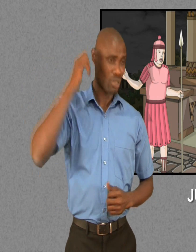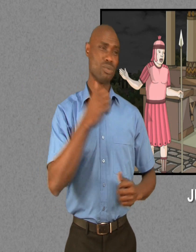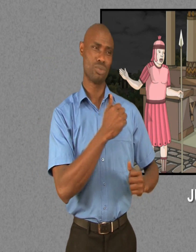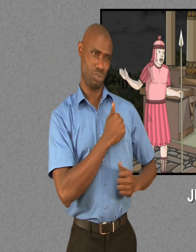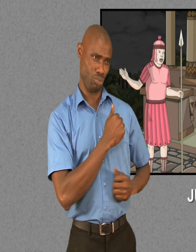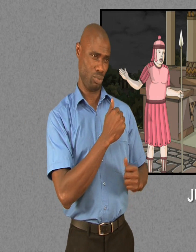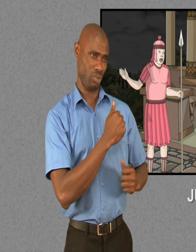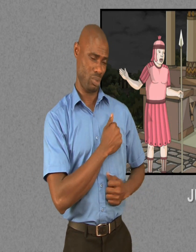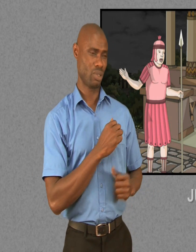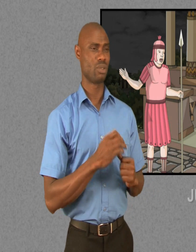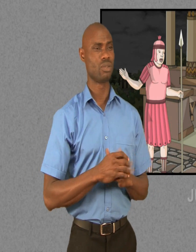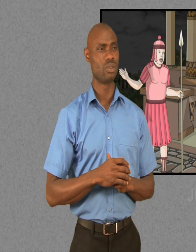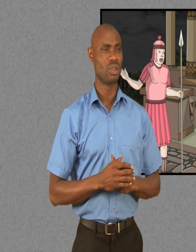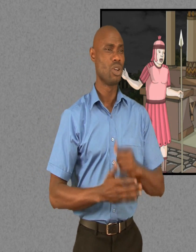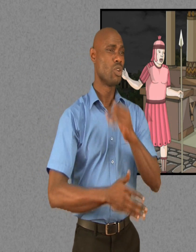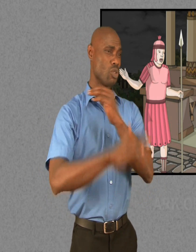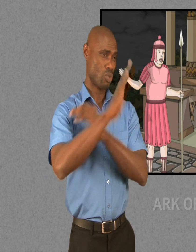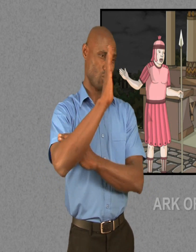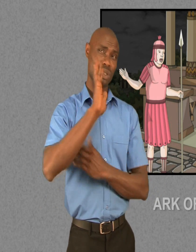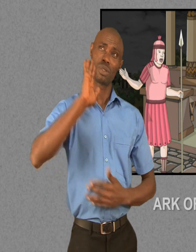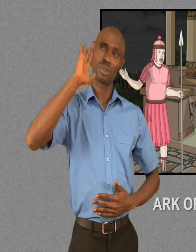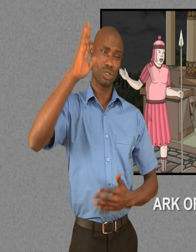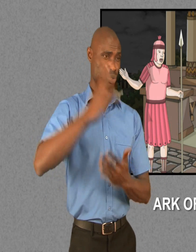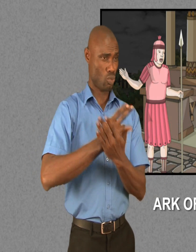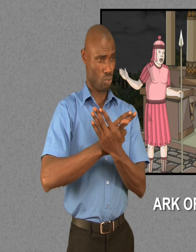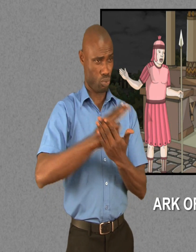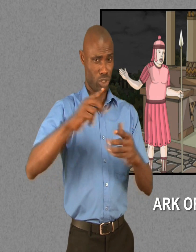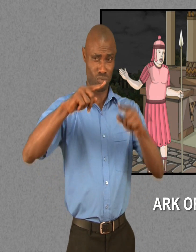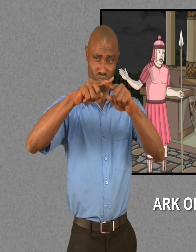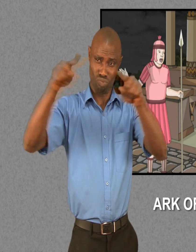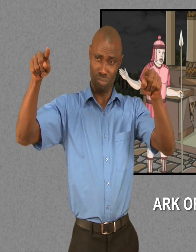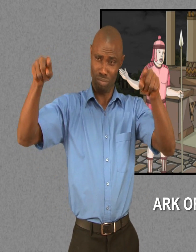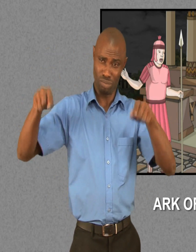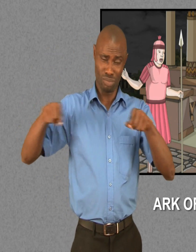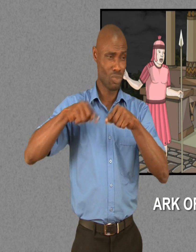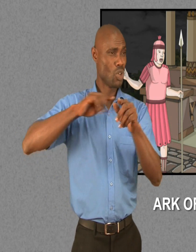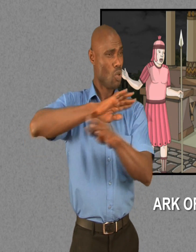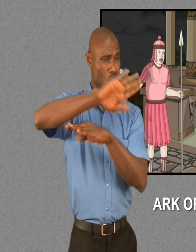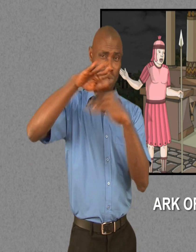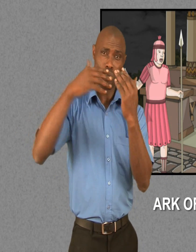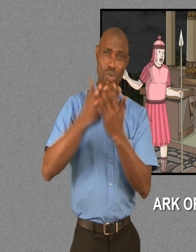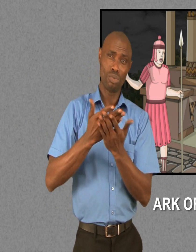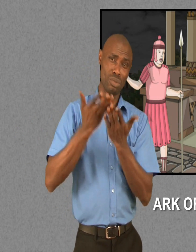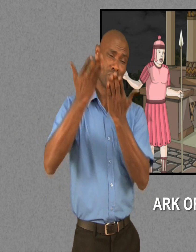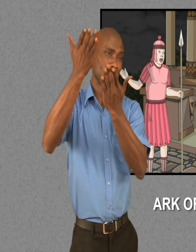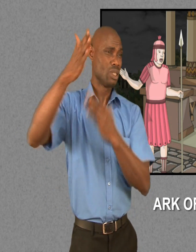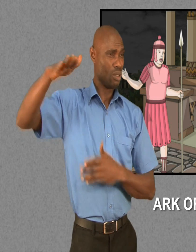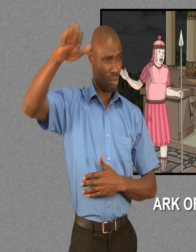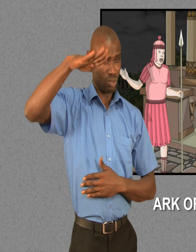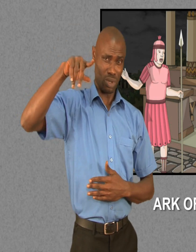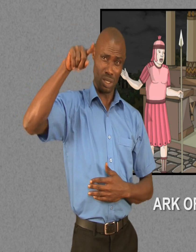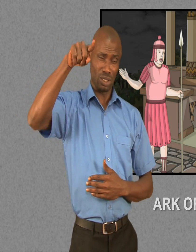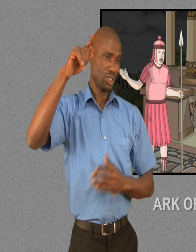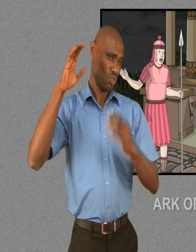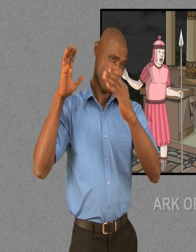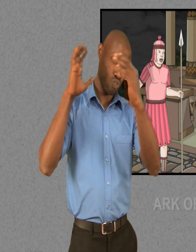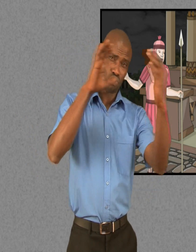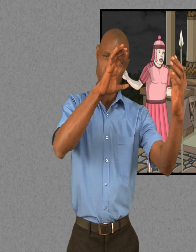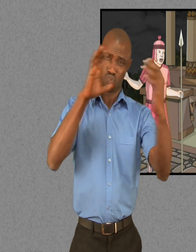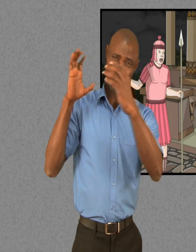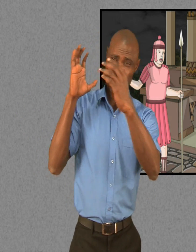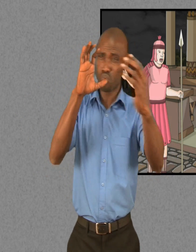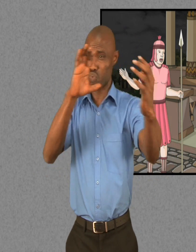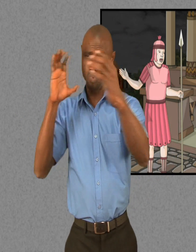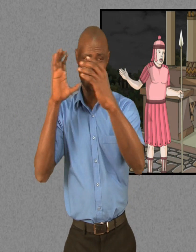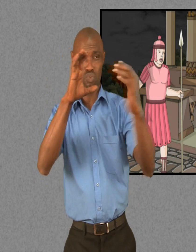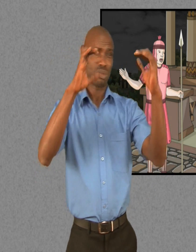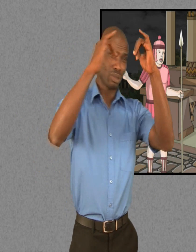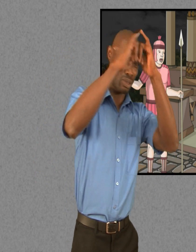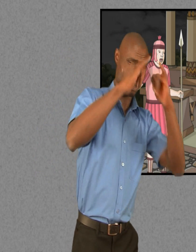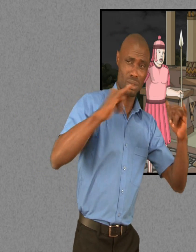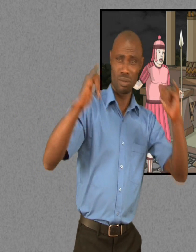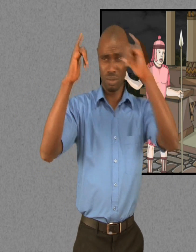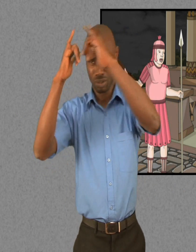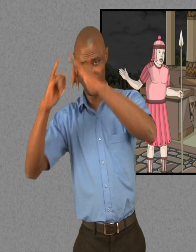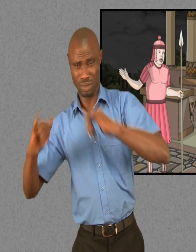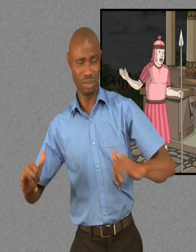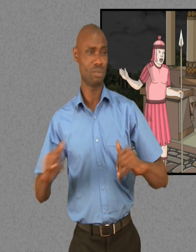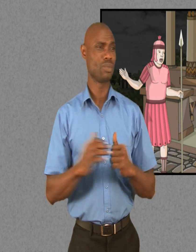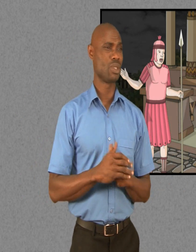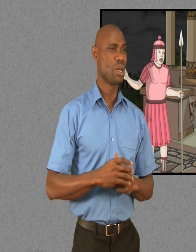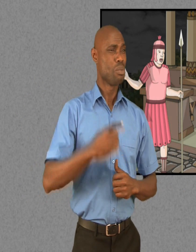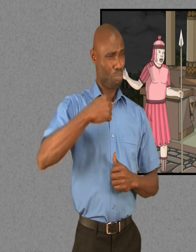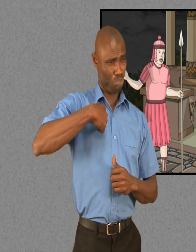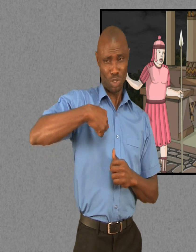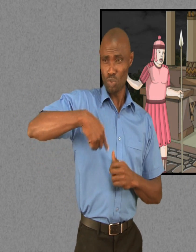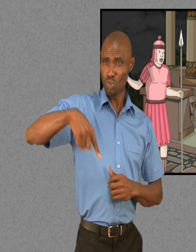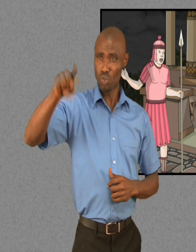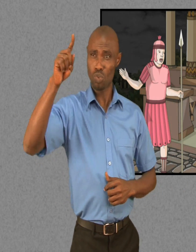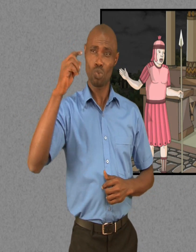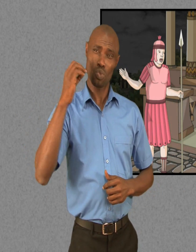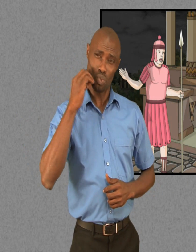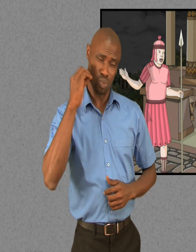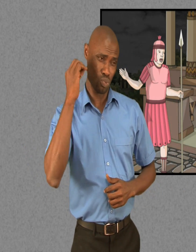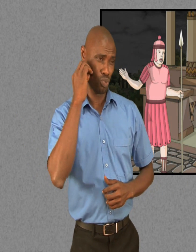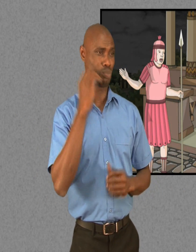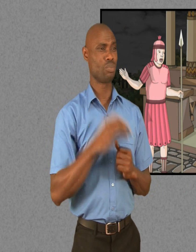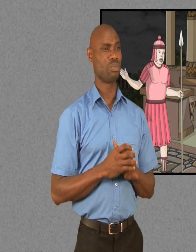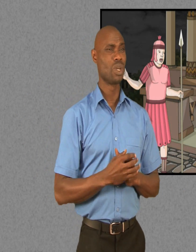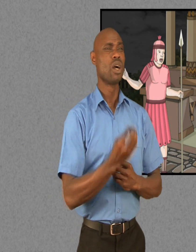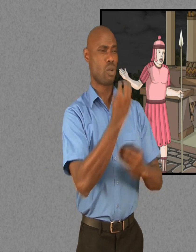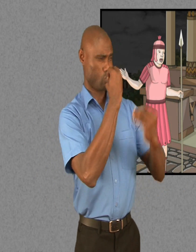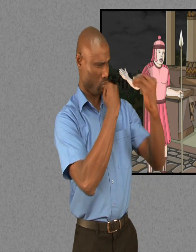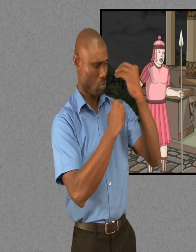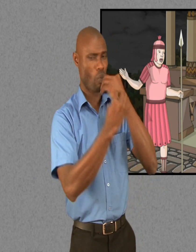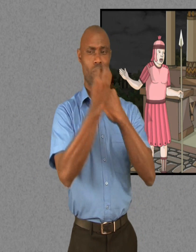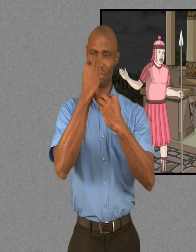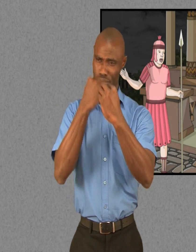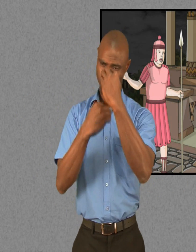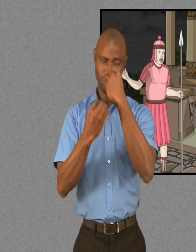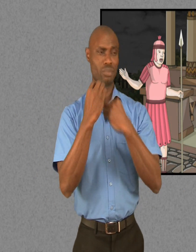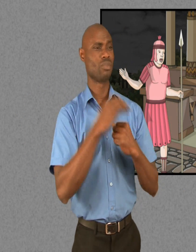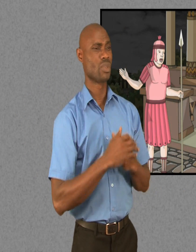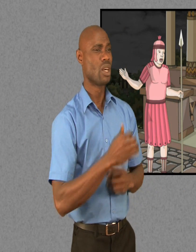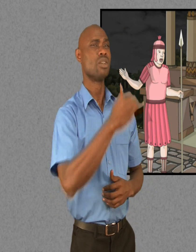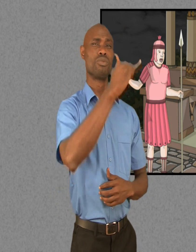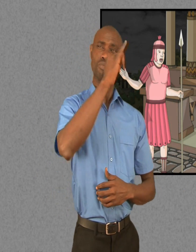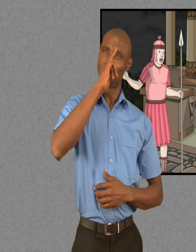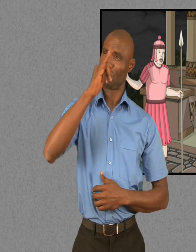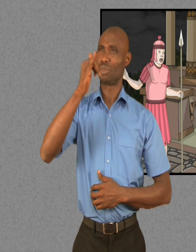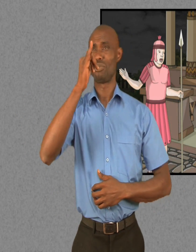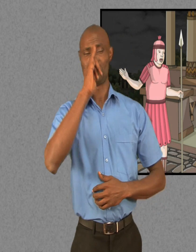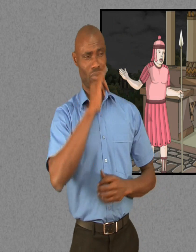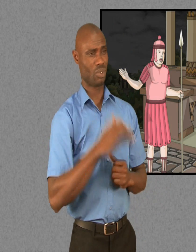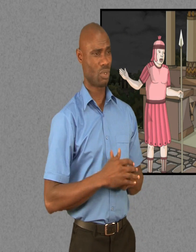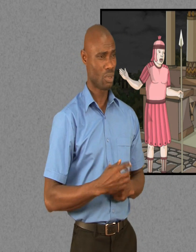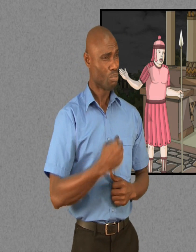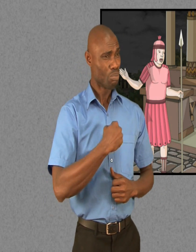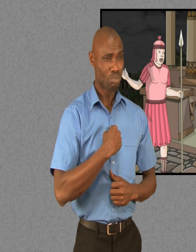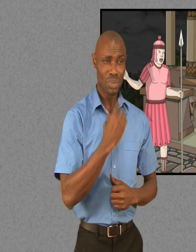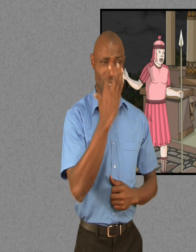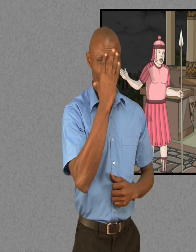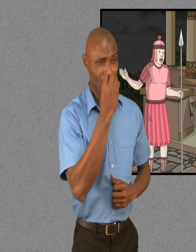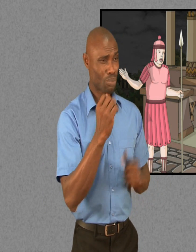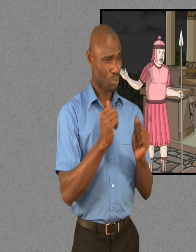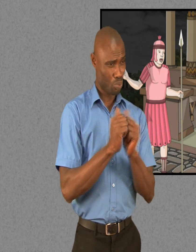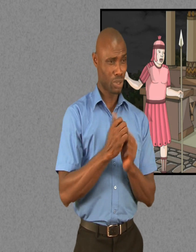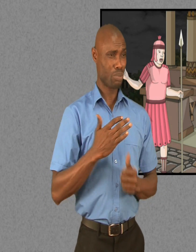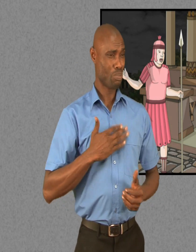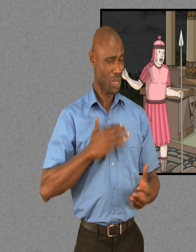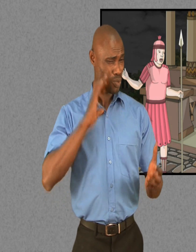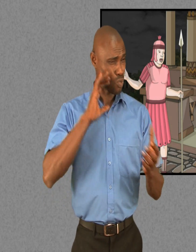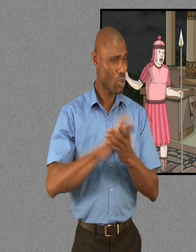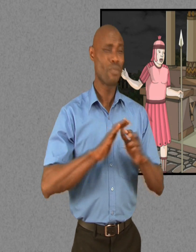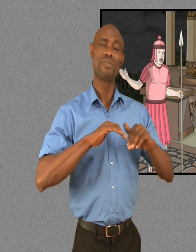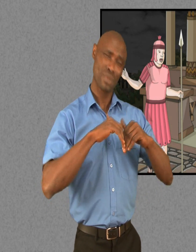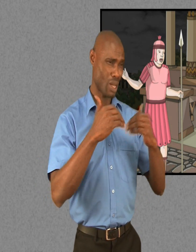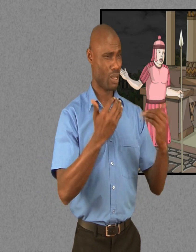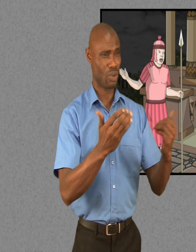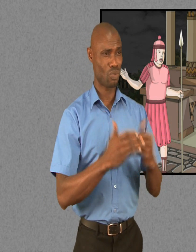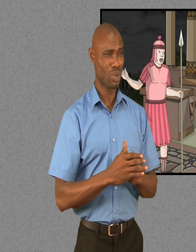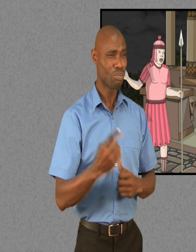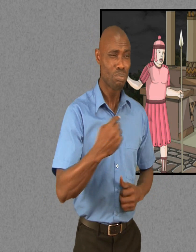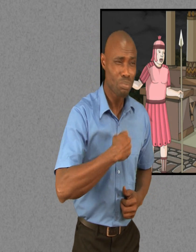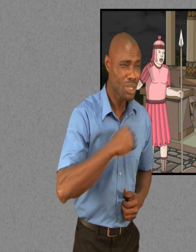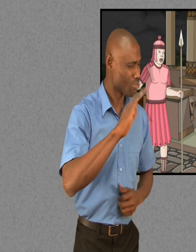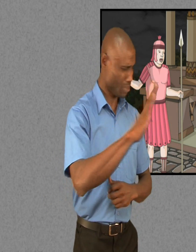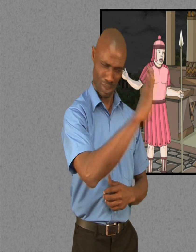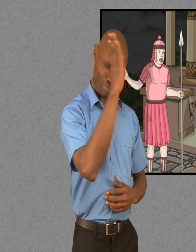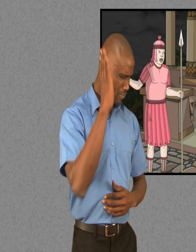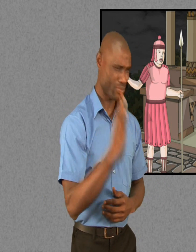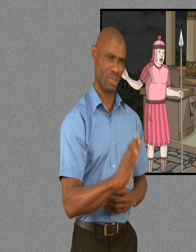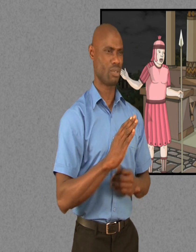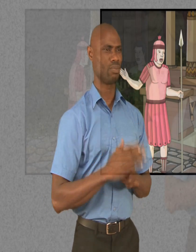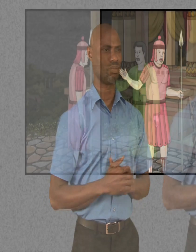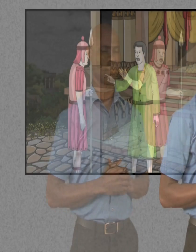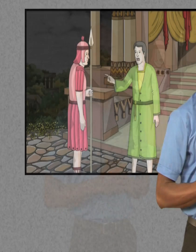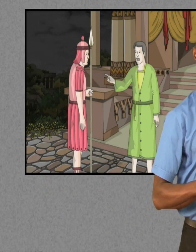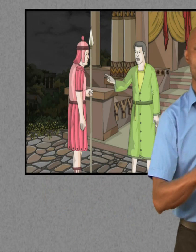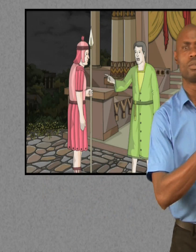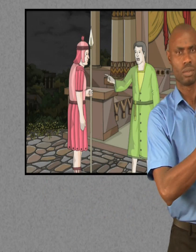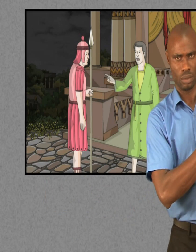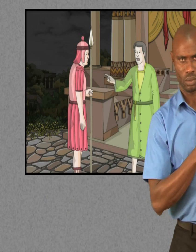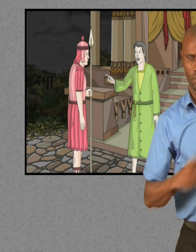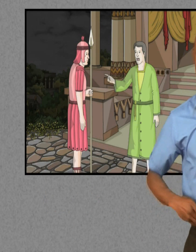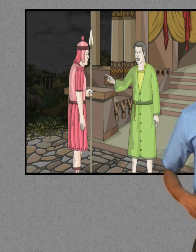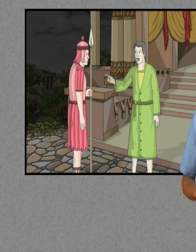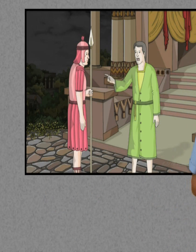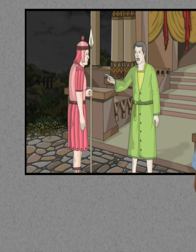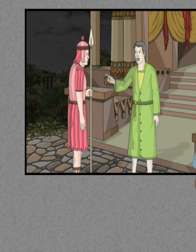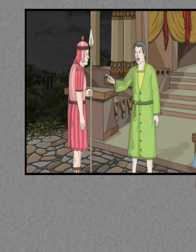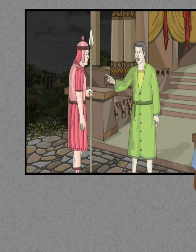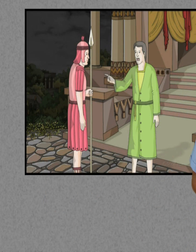How can I go to my house to eat and drink and sleep with my wife? As surely as you live, and as your soul lives, I will not do such a thing!”